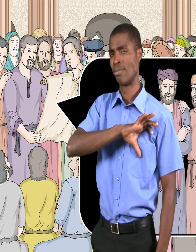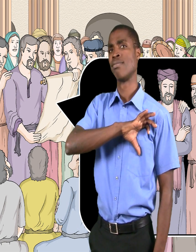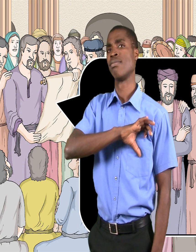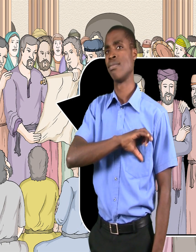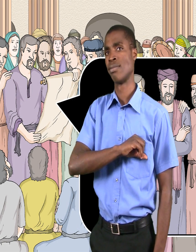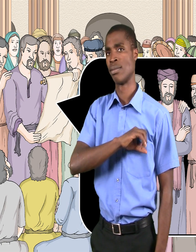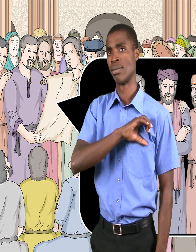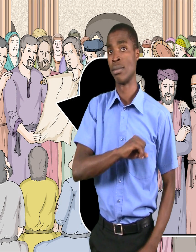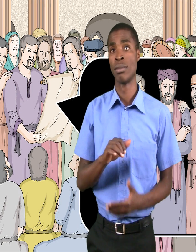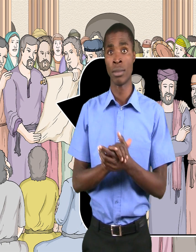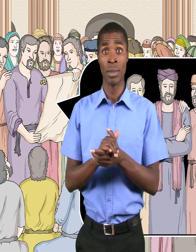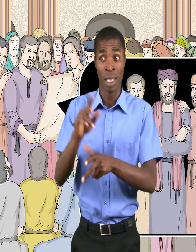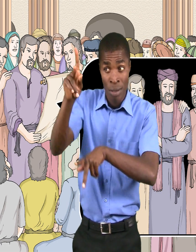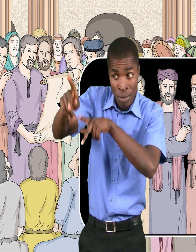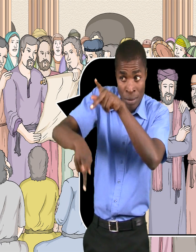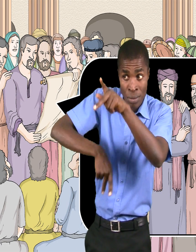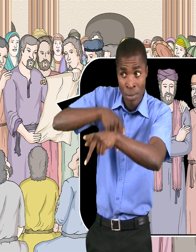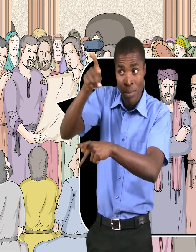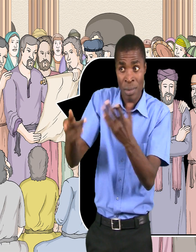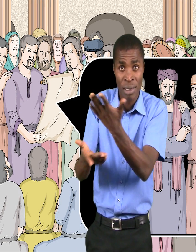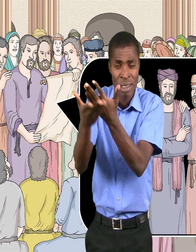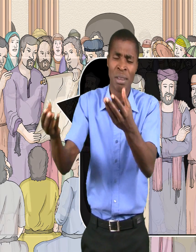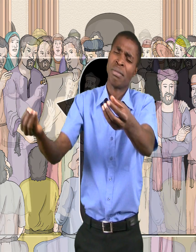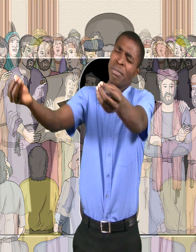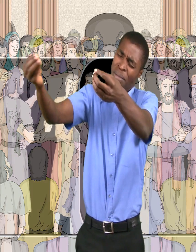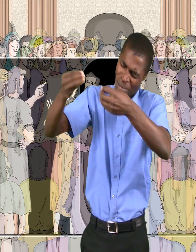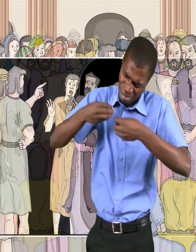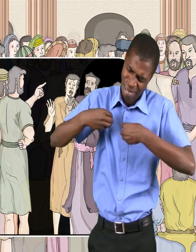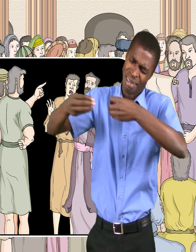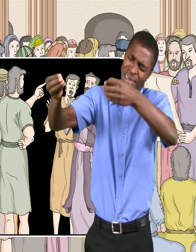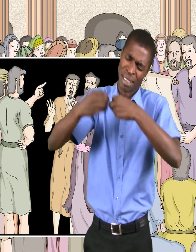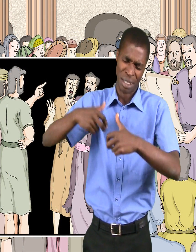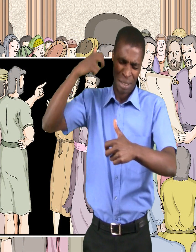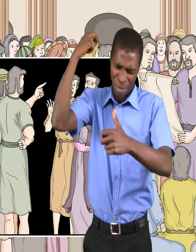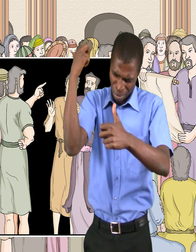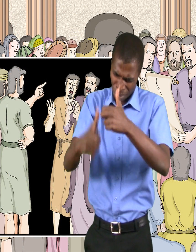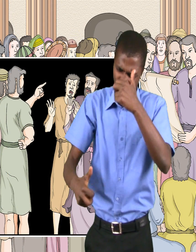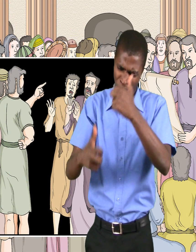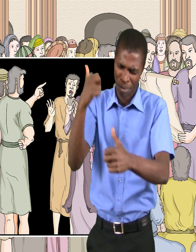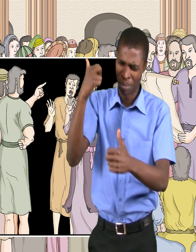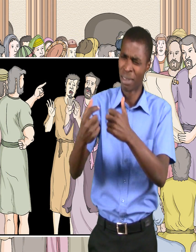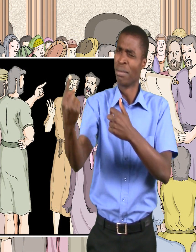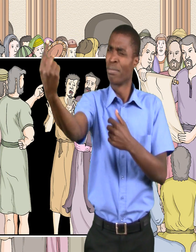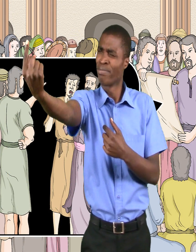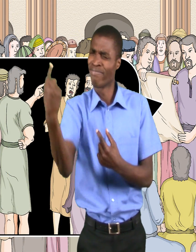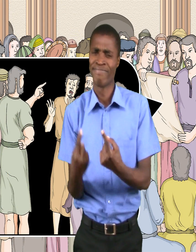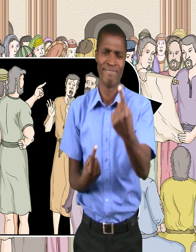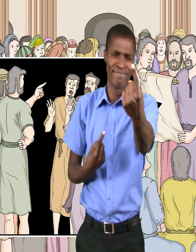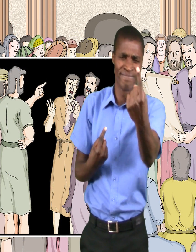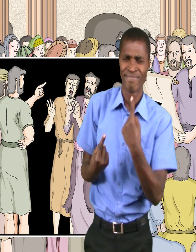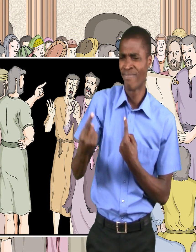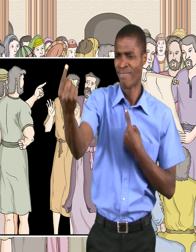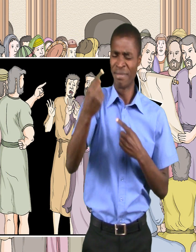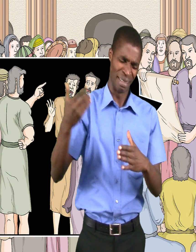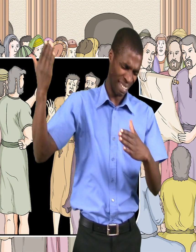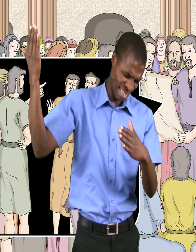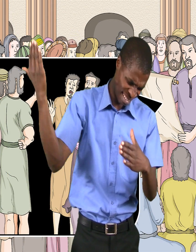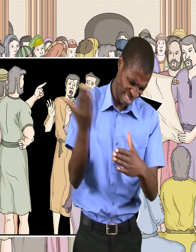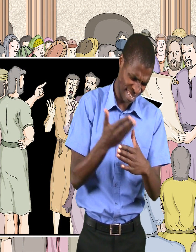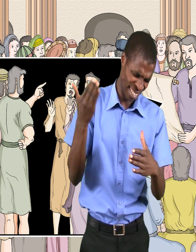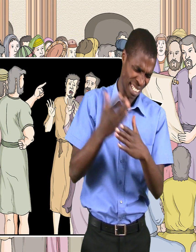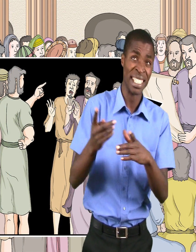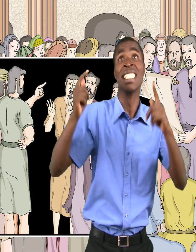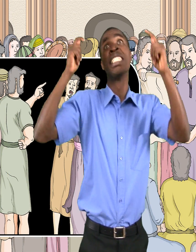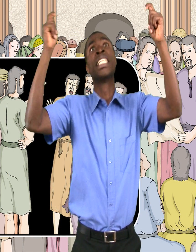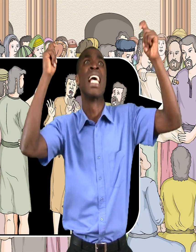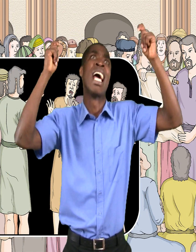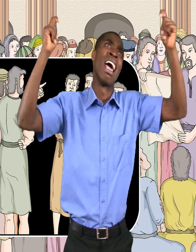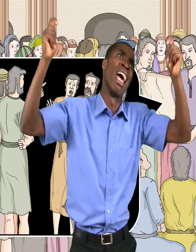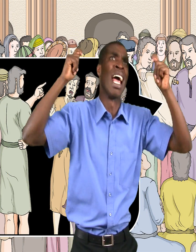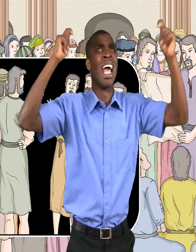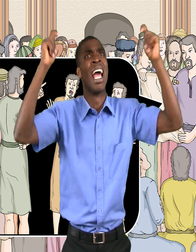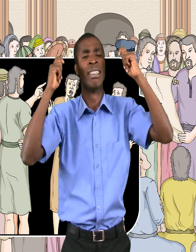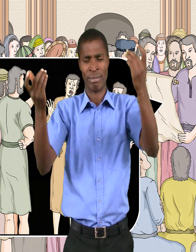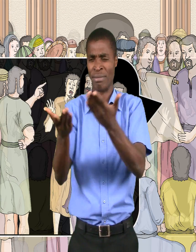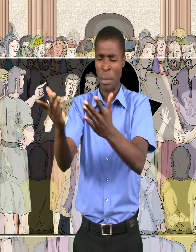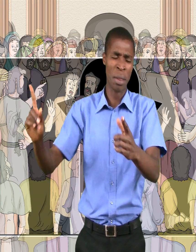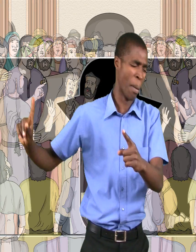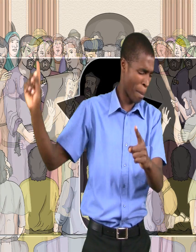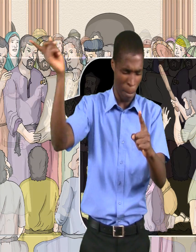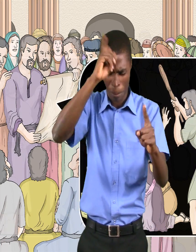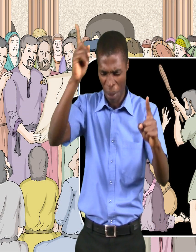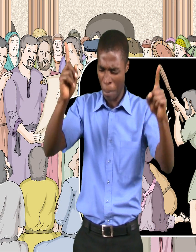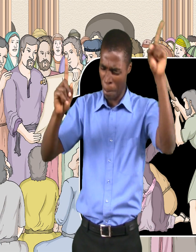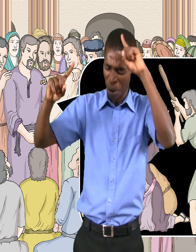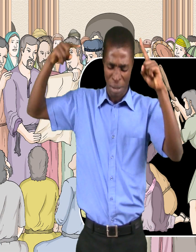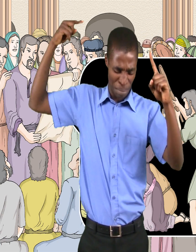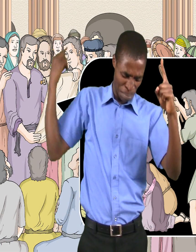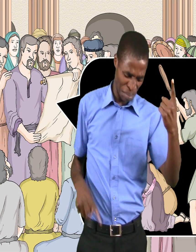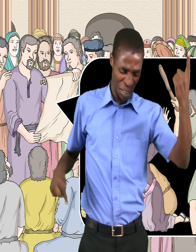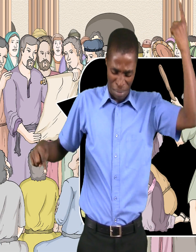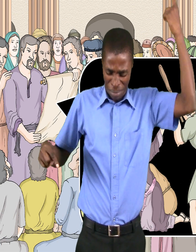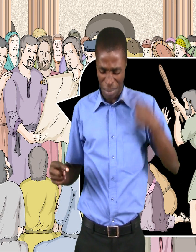in troubles, hardships, and calamities;